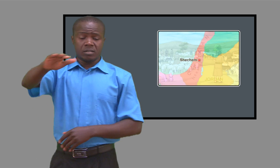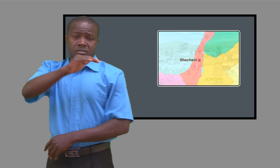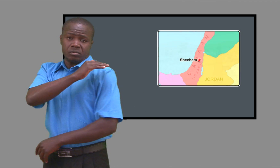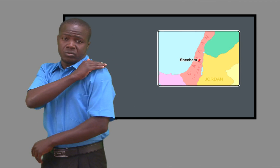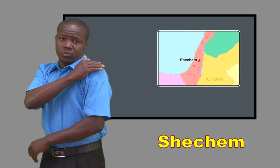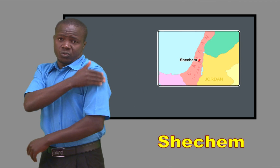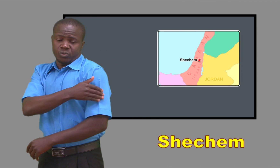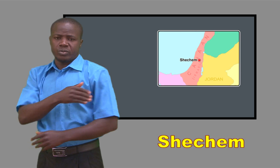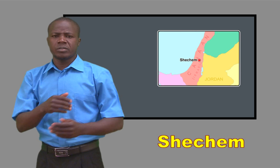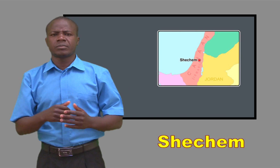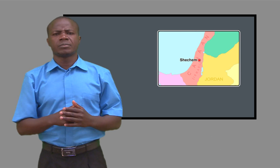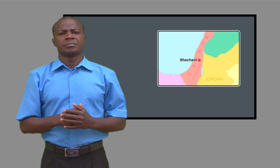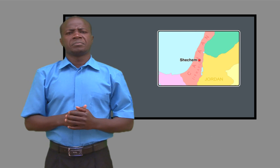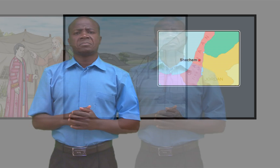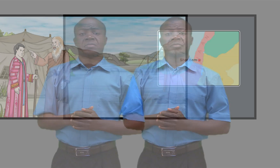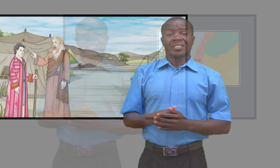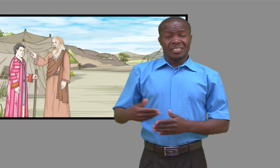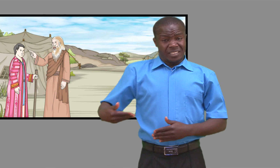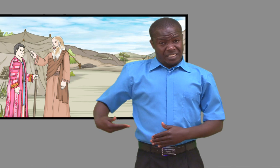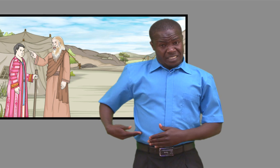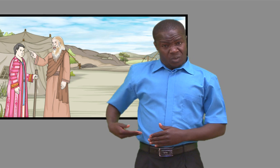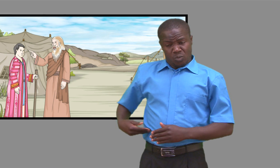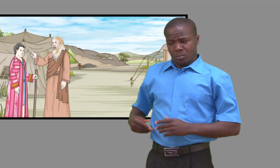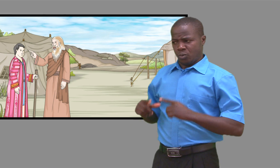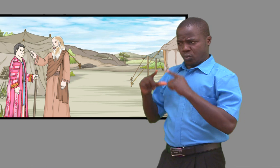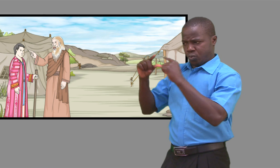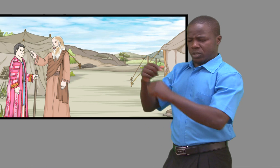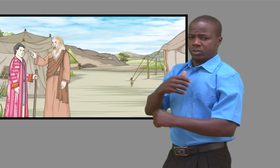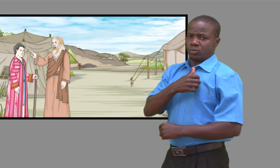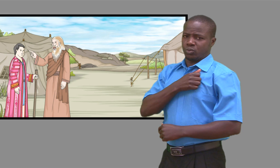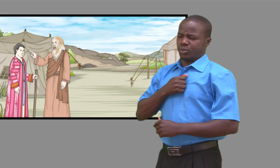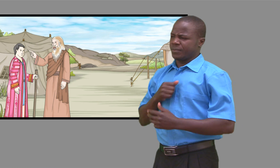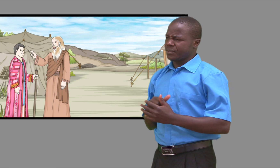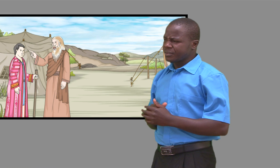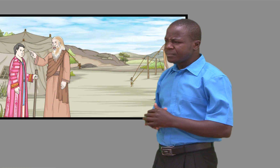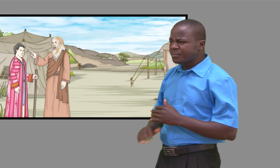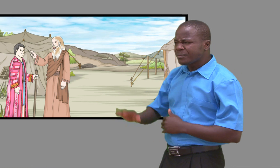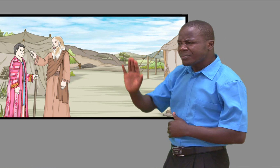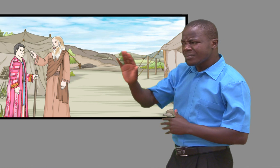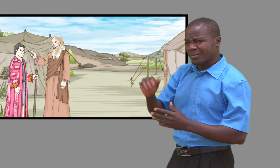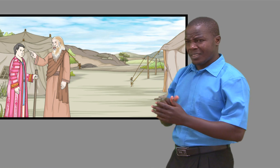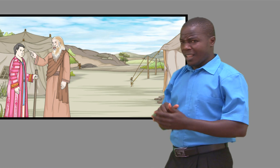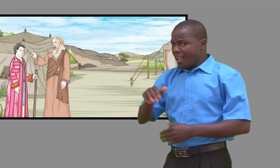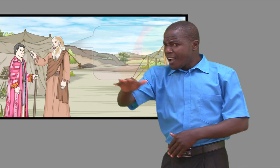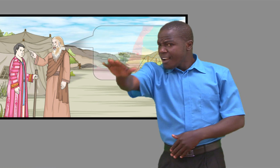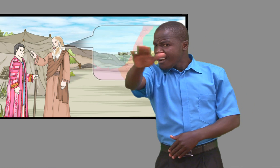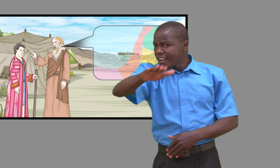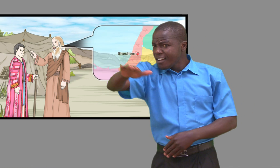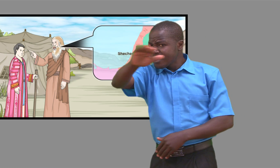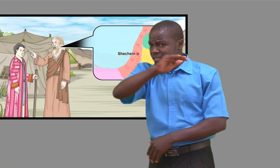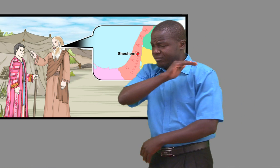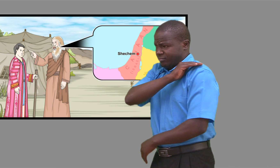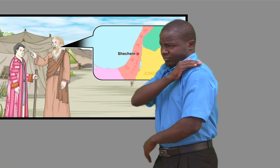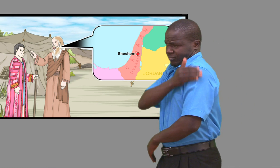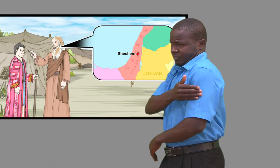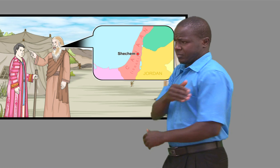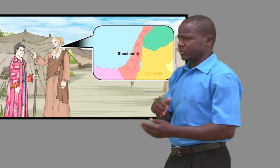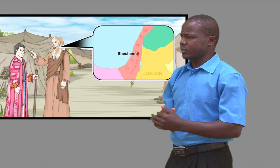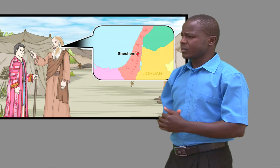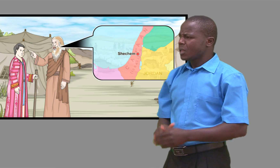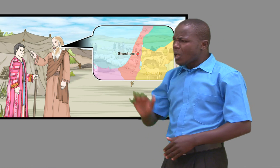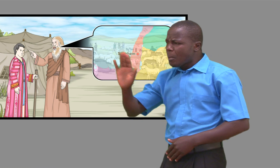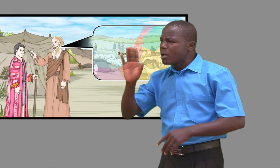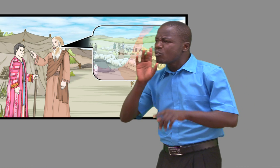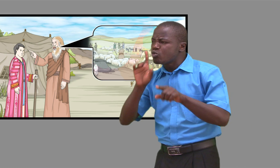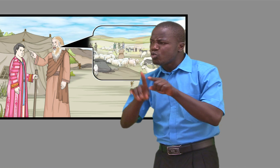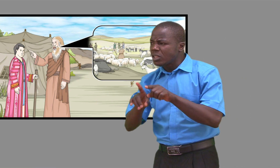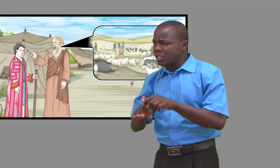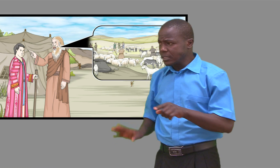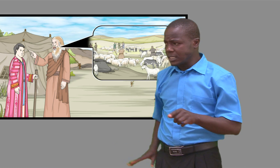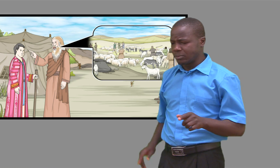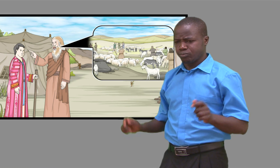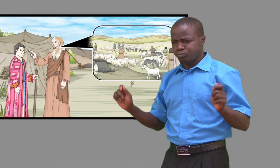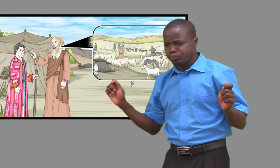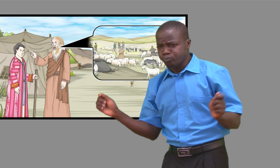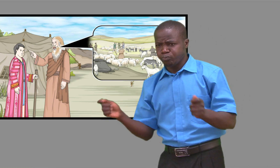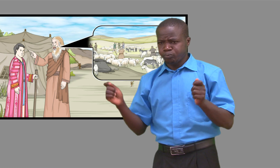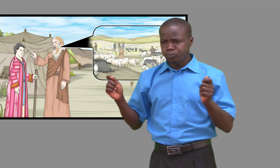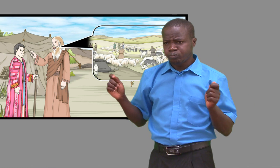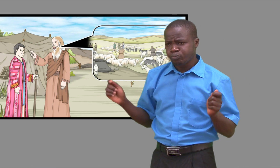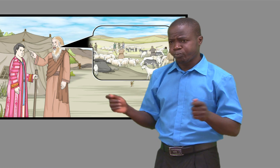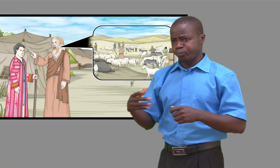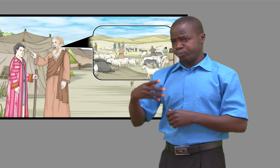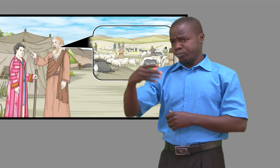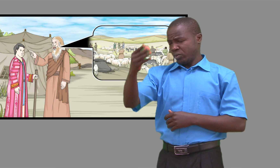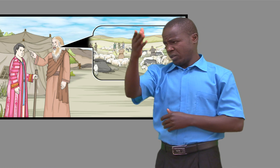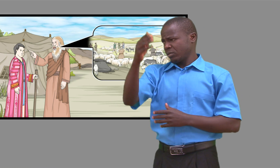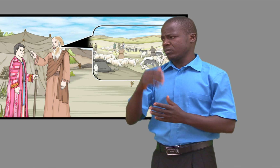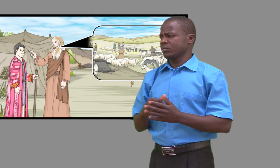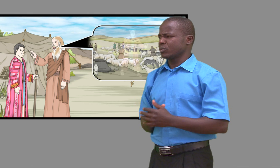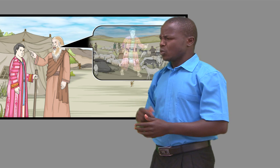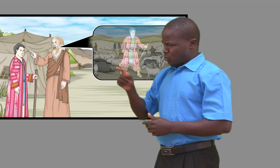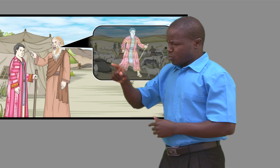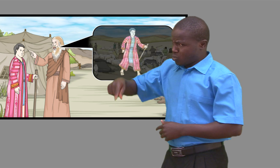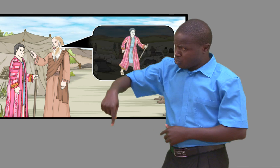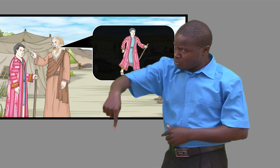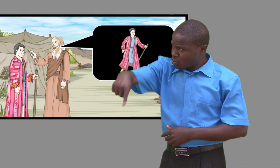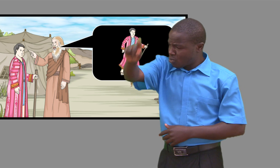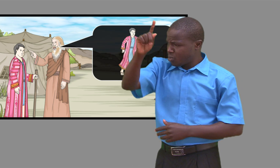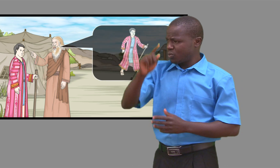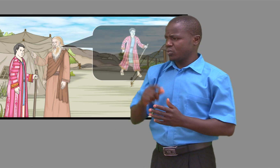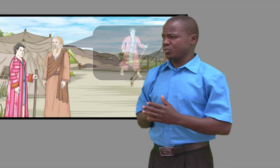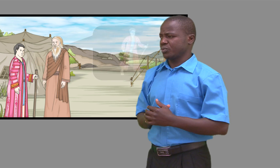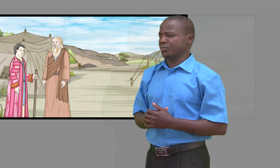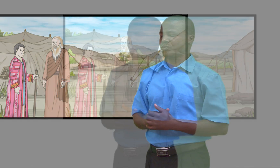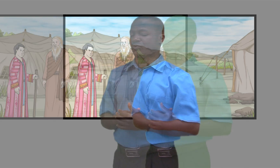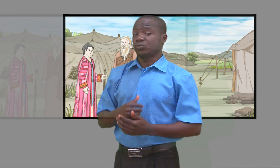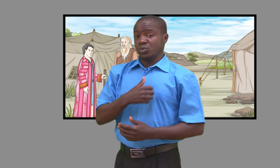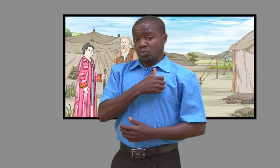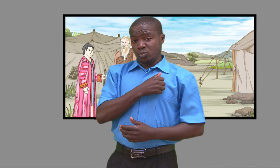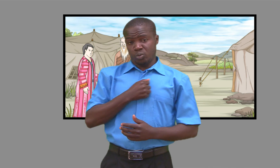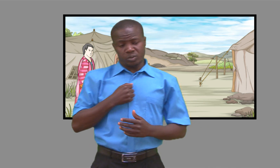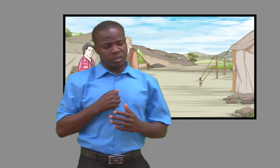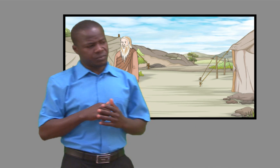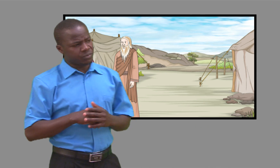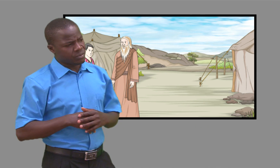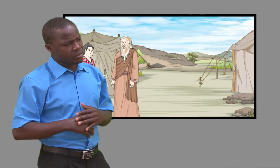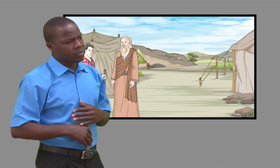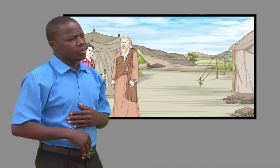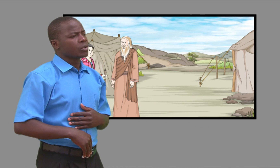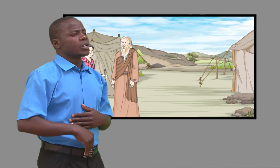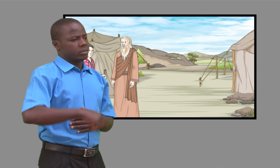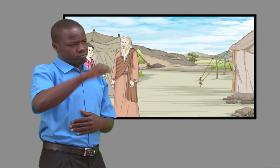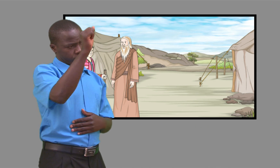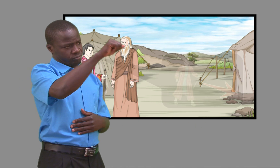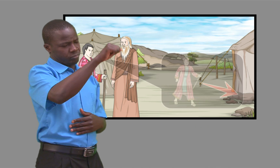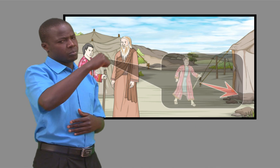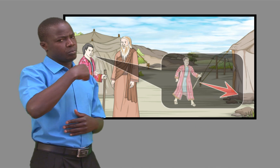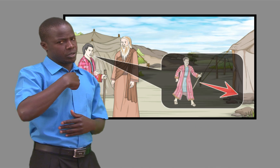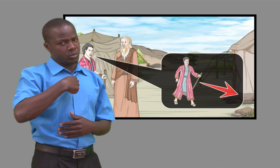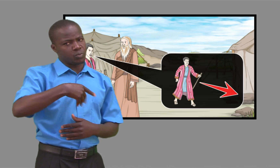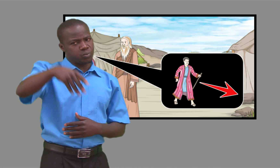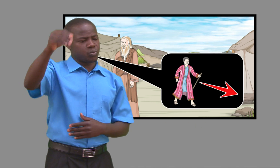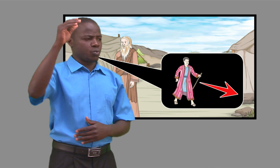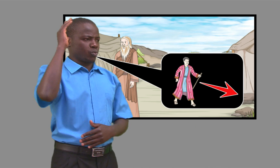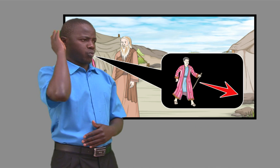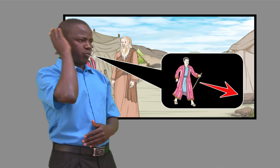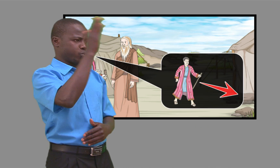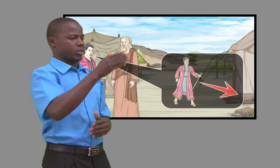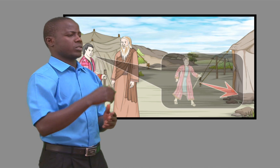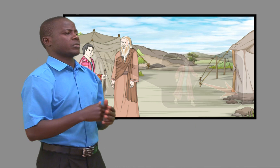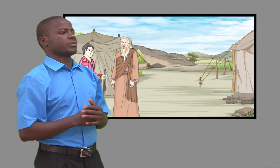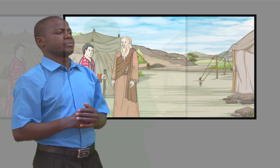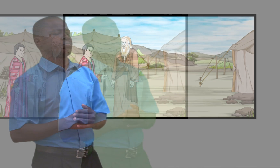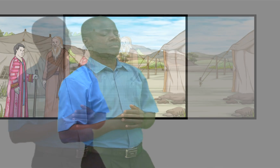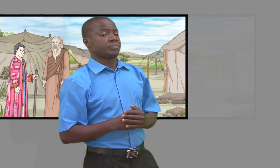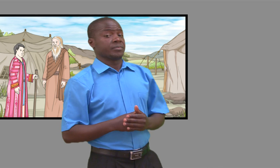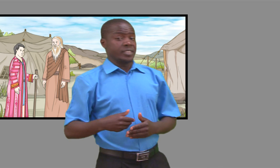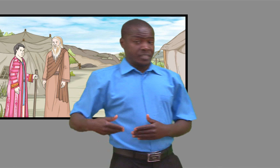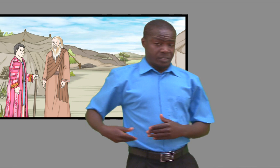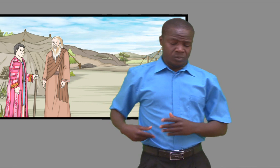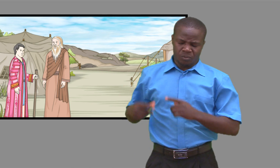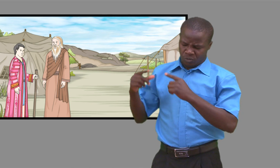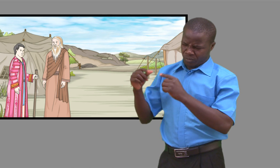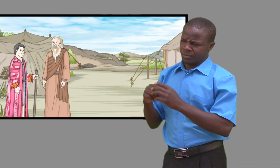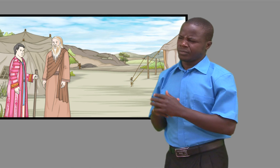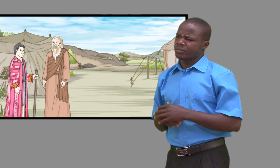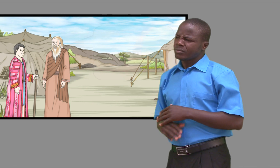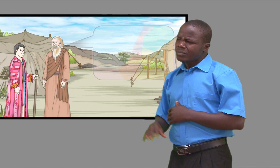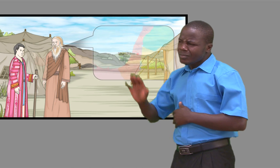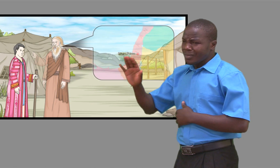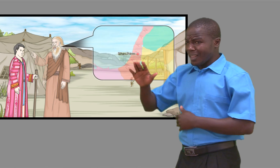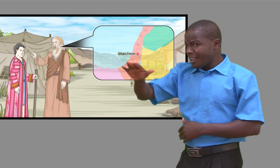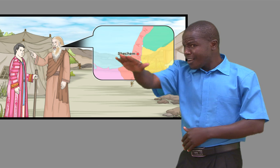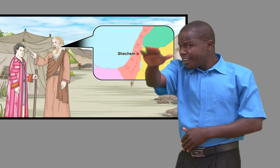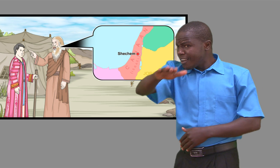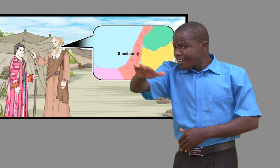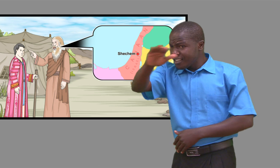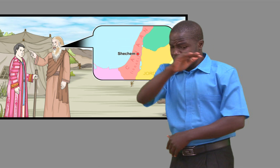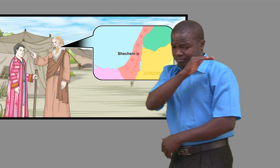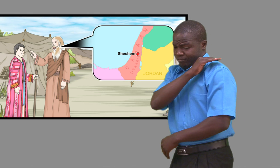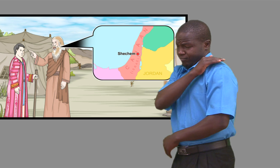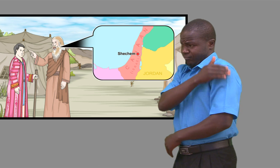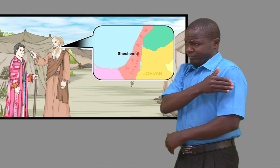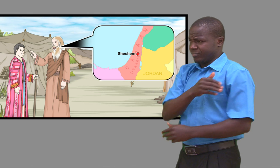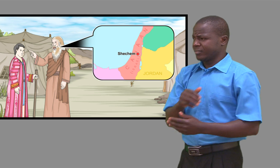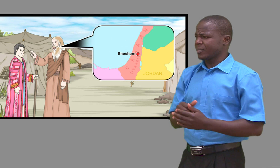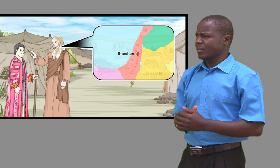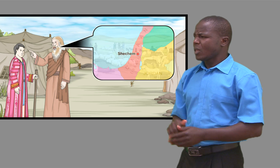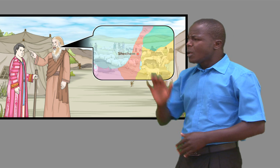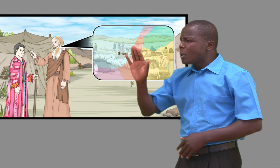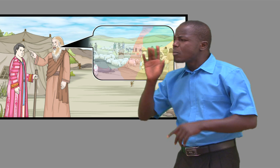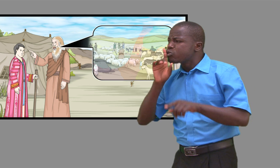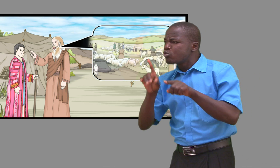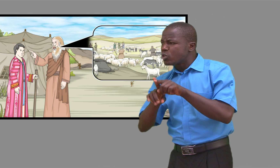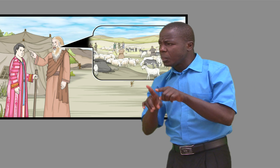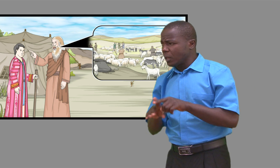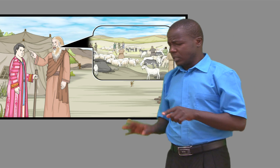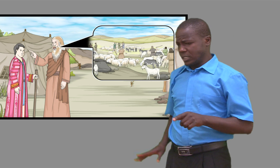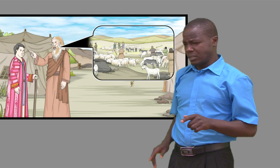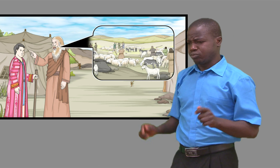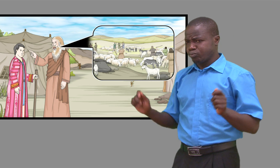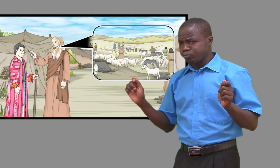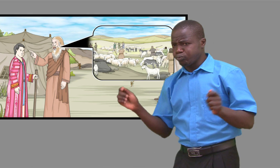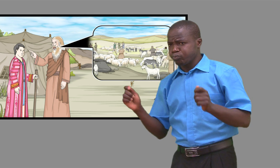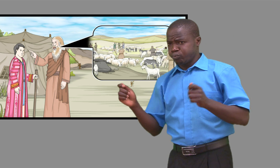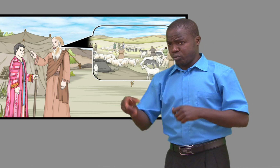Israel said to him, “Are not your brothers pasturing the flocks at Shechem? Get ready; I am sending you to them.”